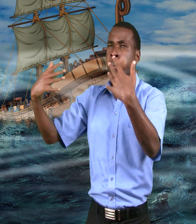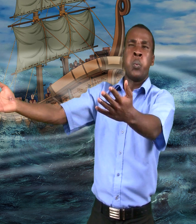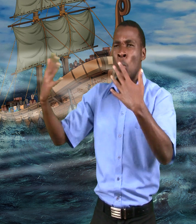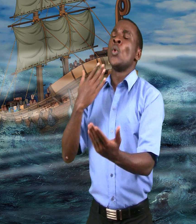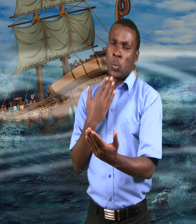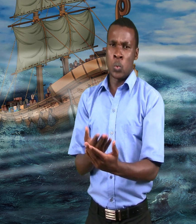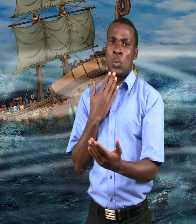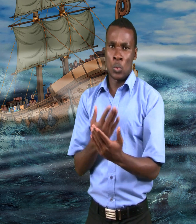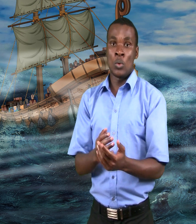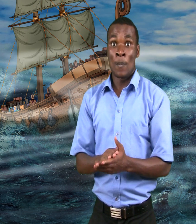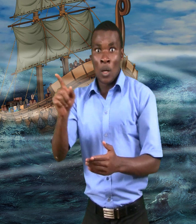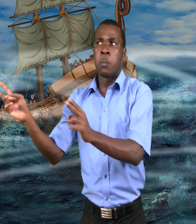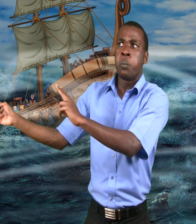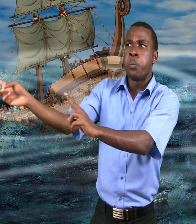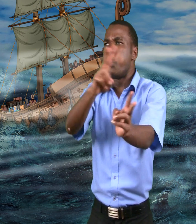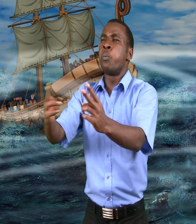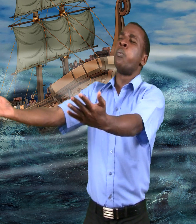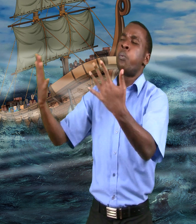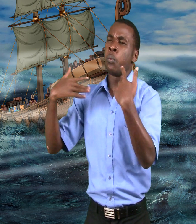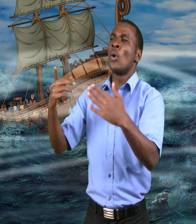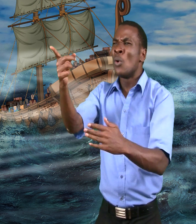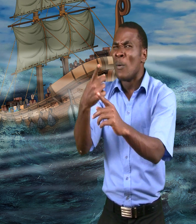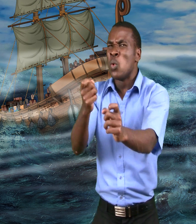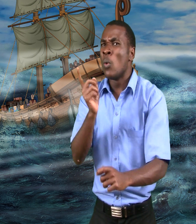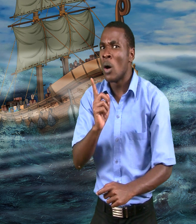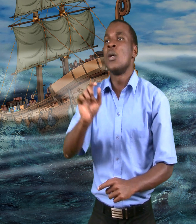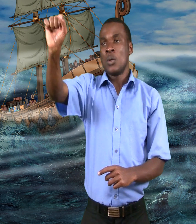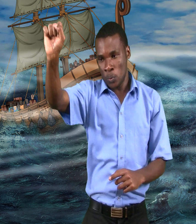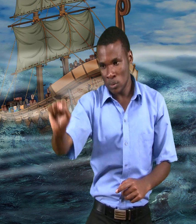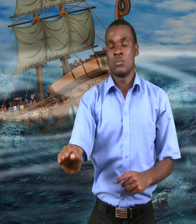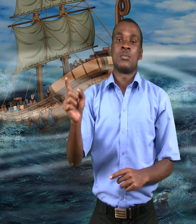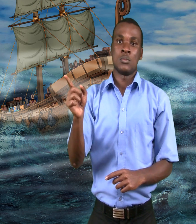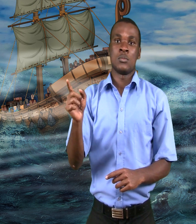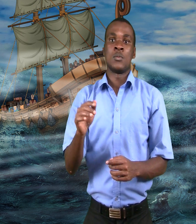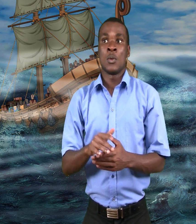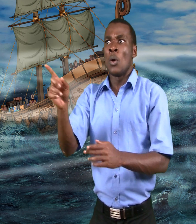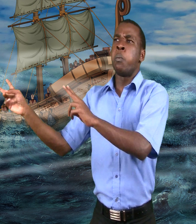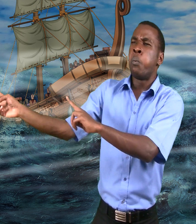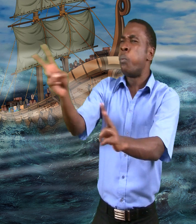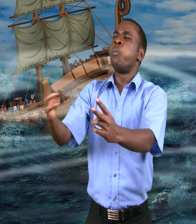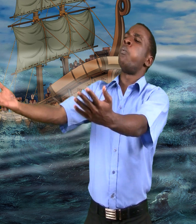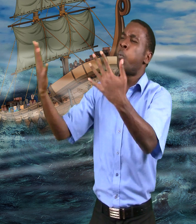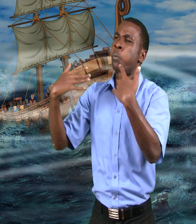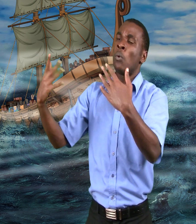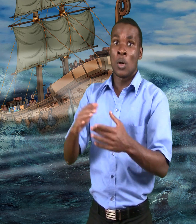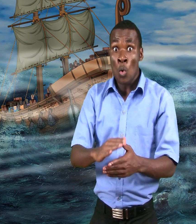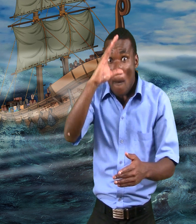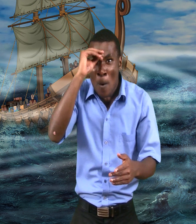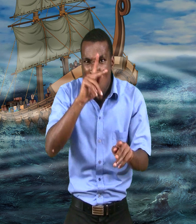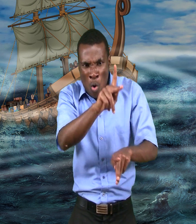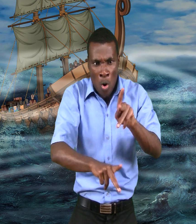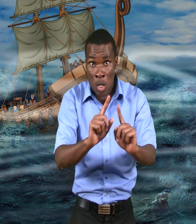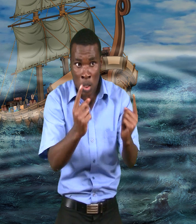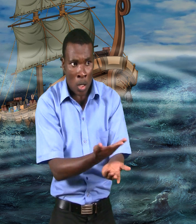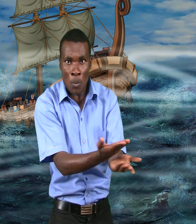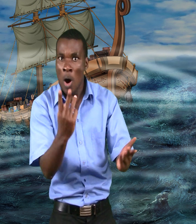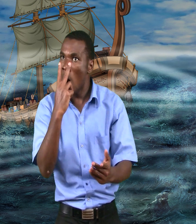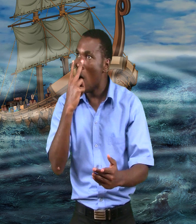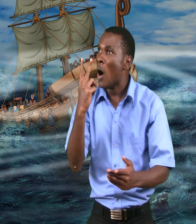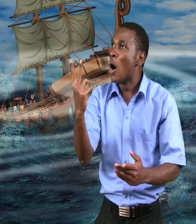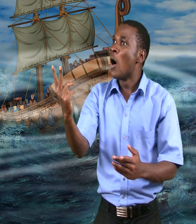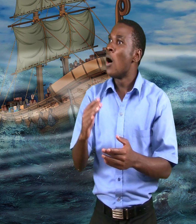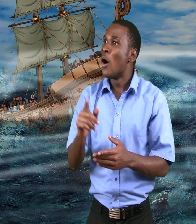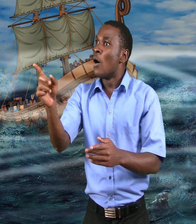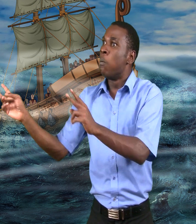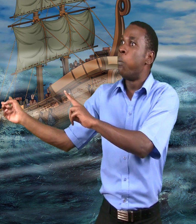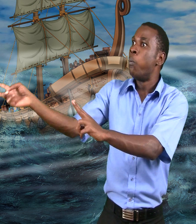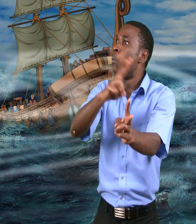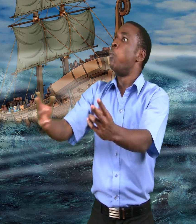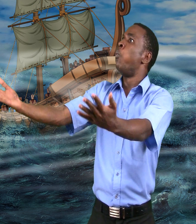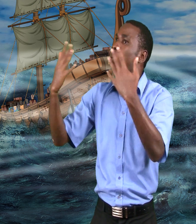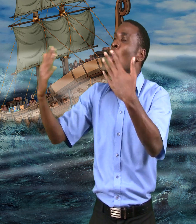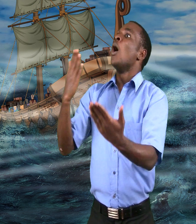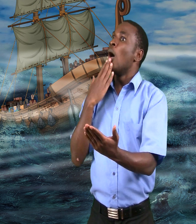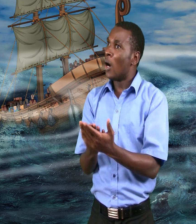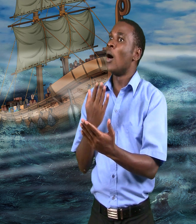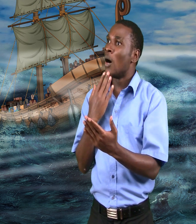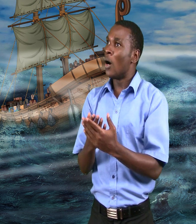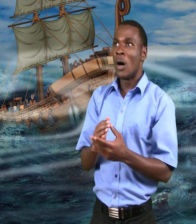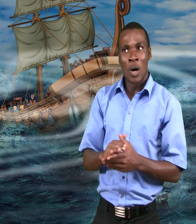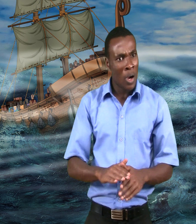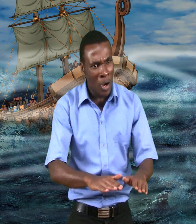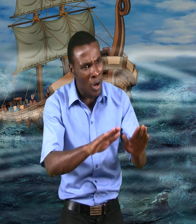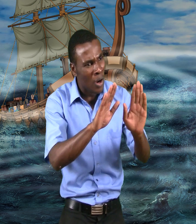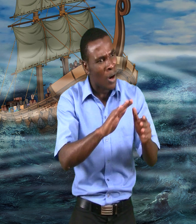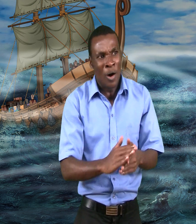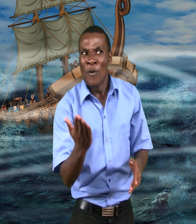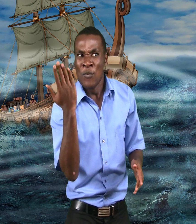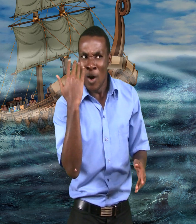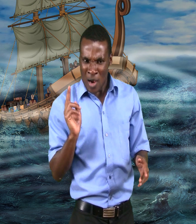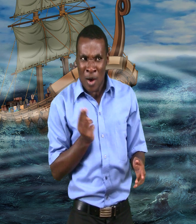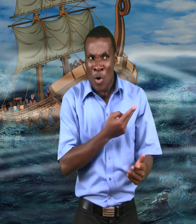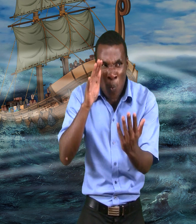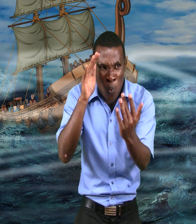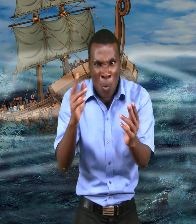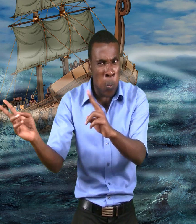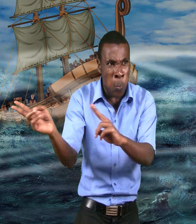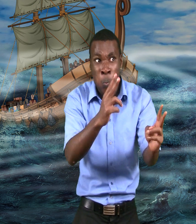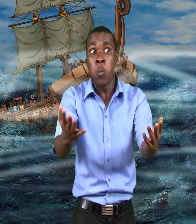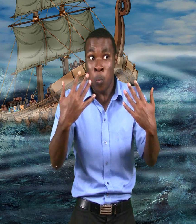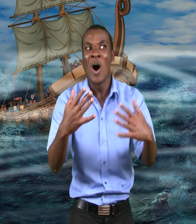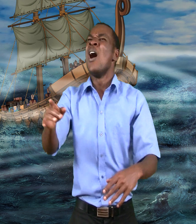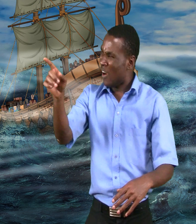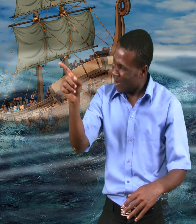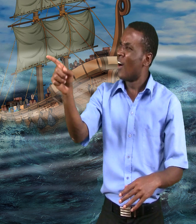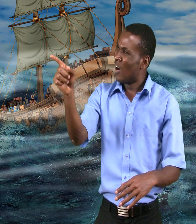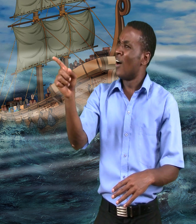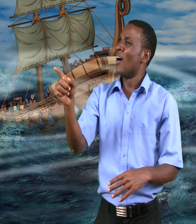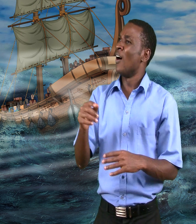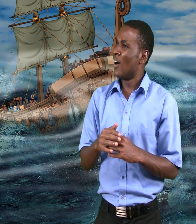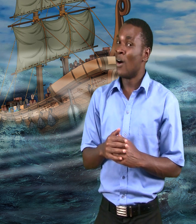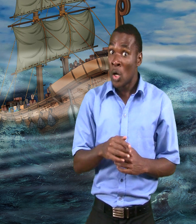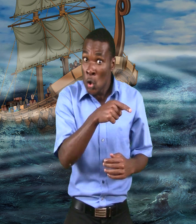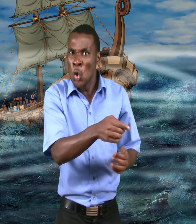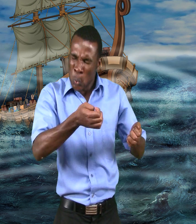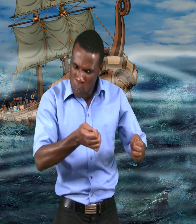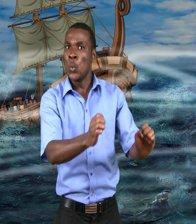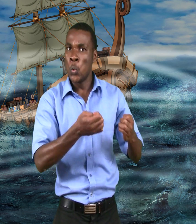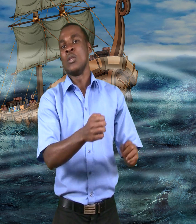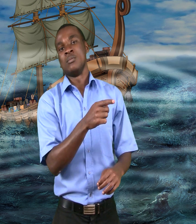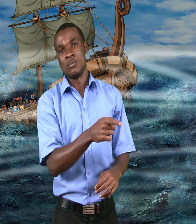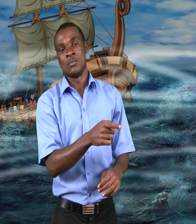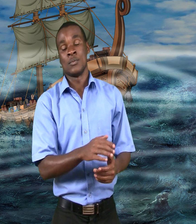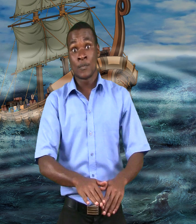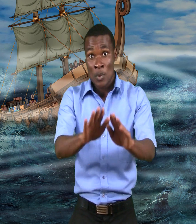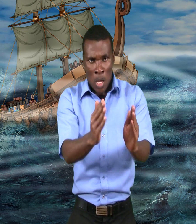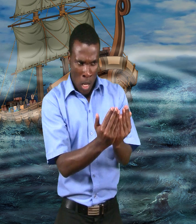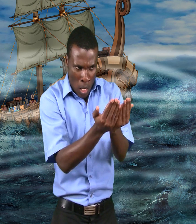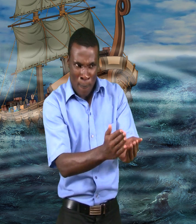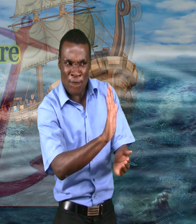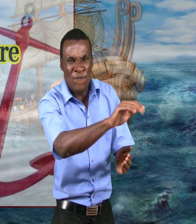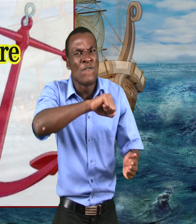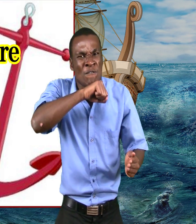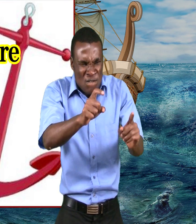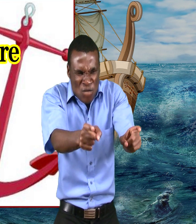When a gentle south wind began to blow, they thought they had their opportunity.